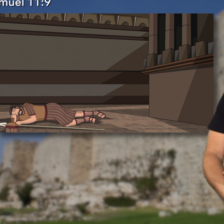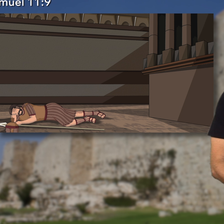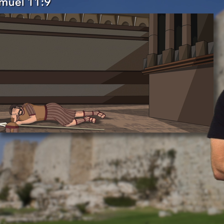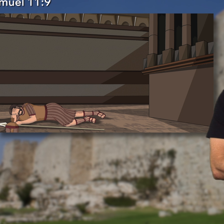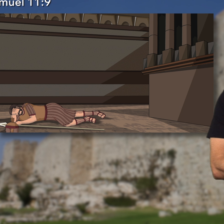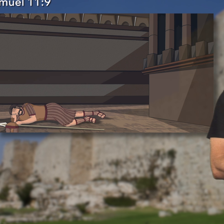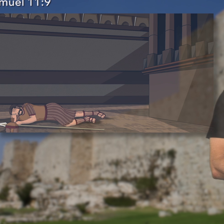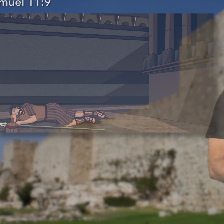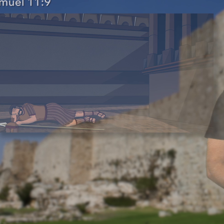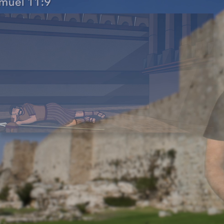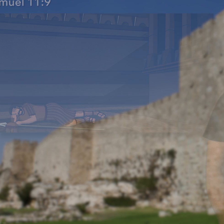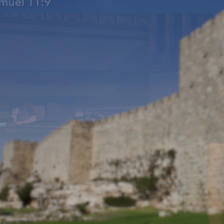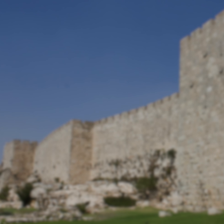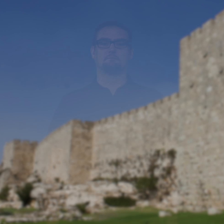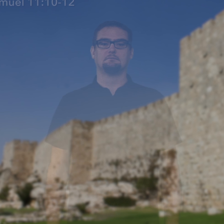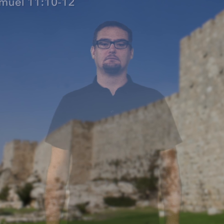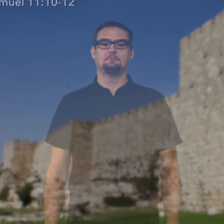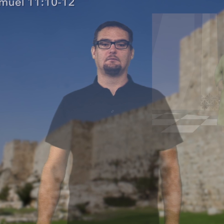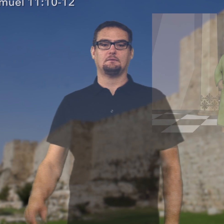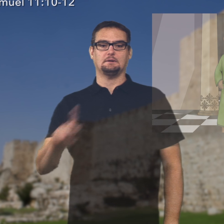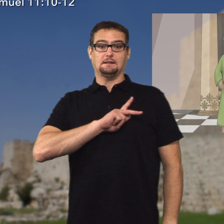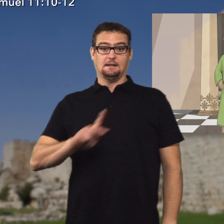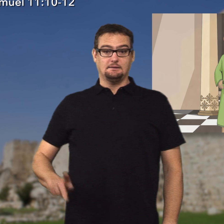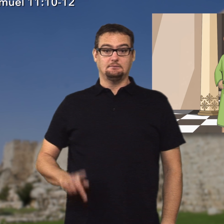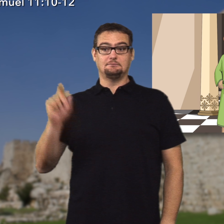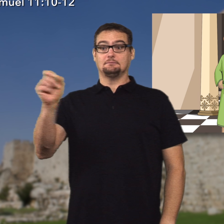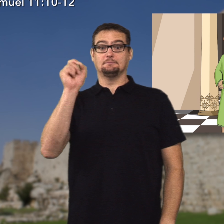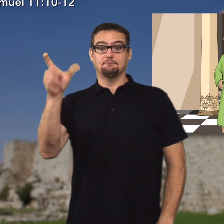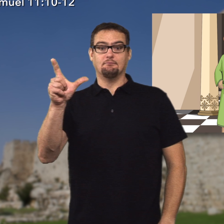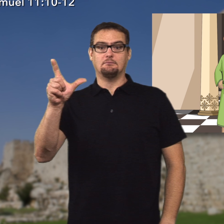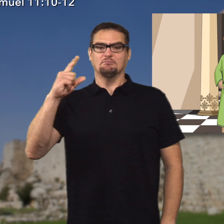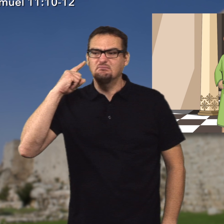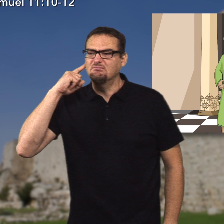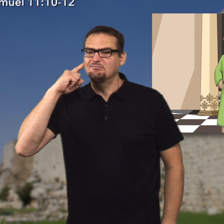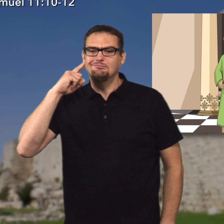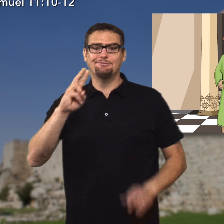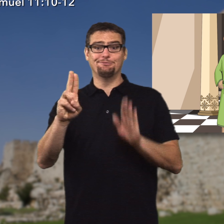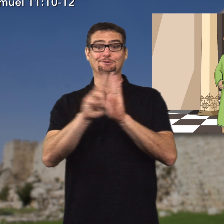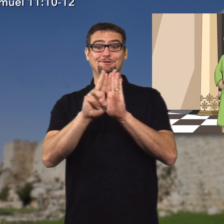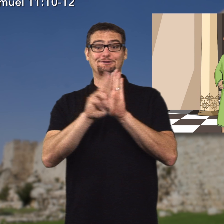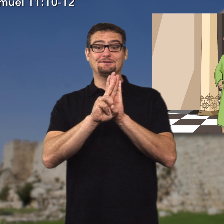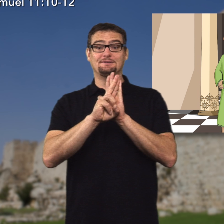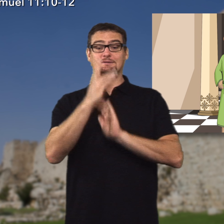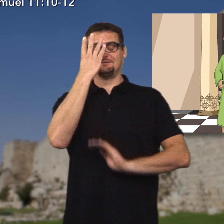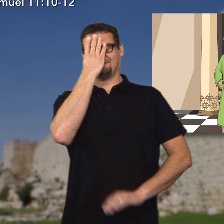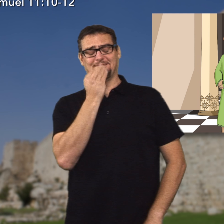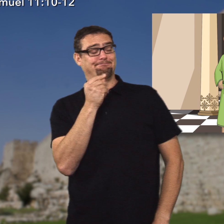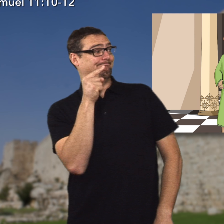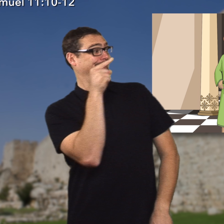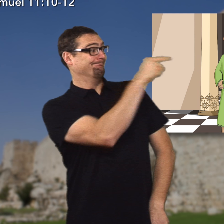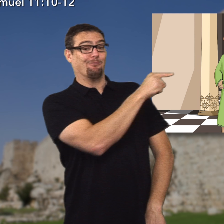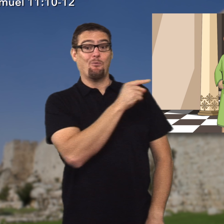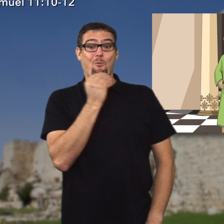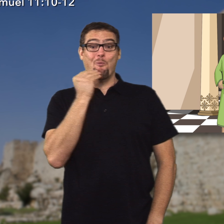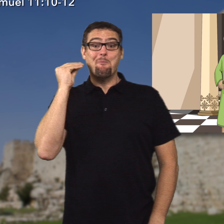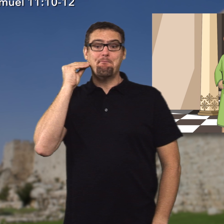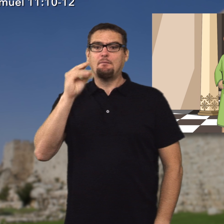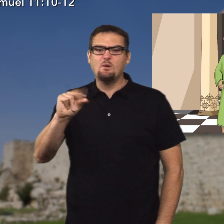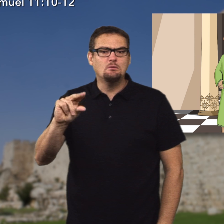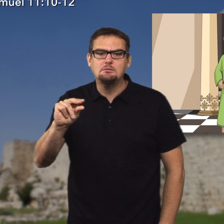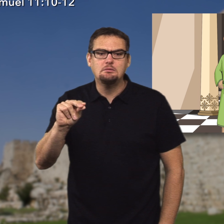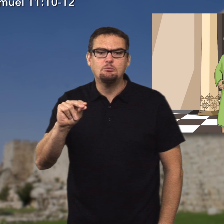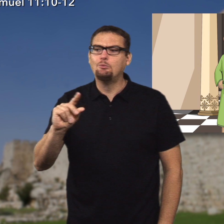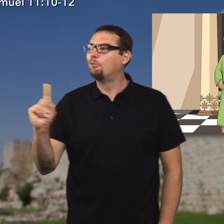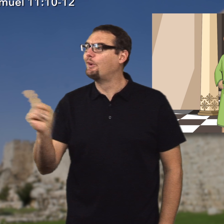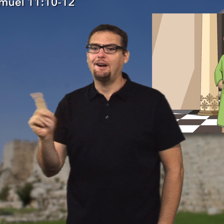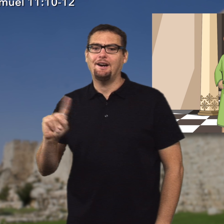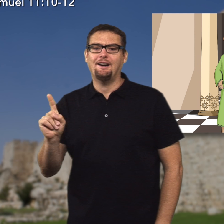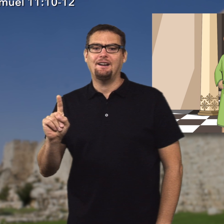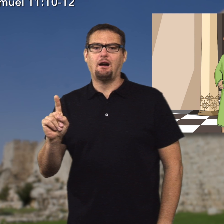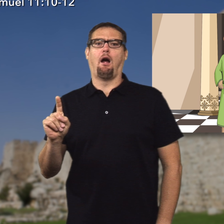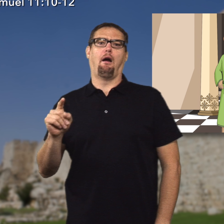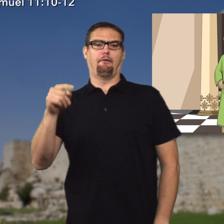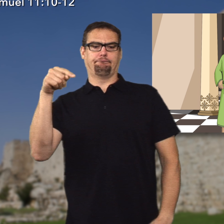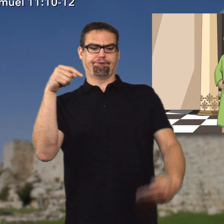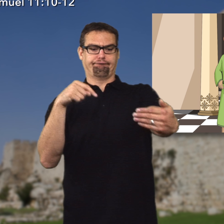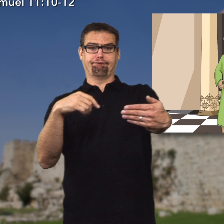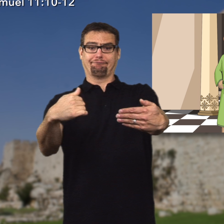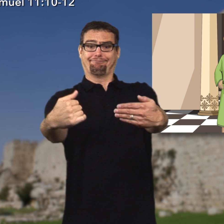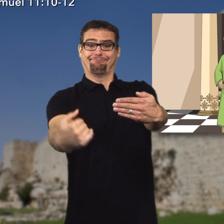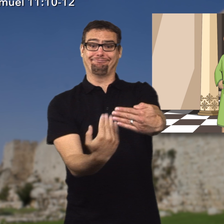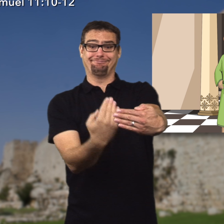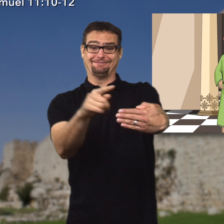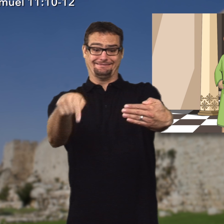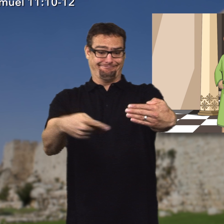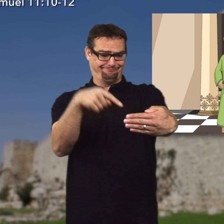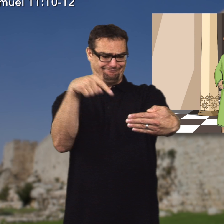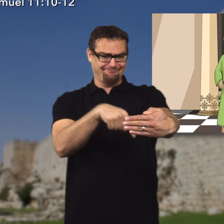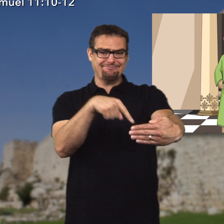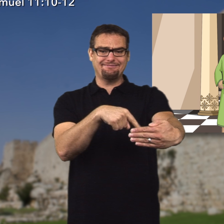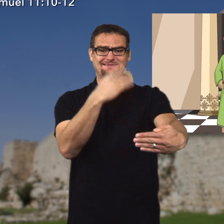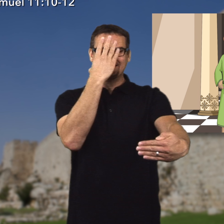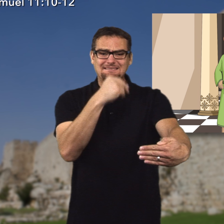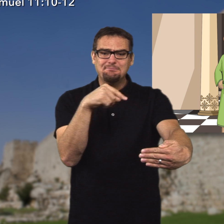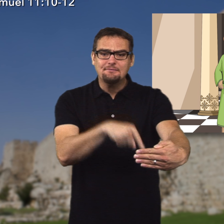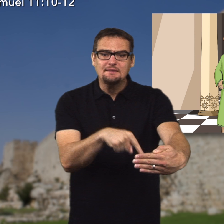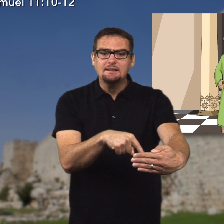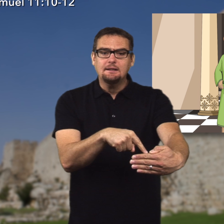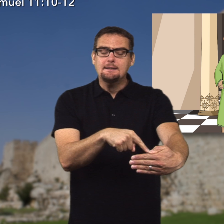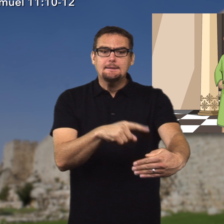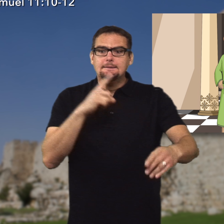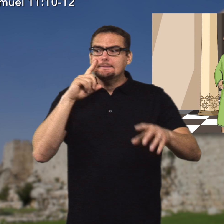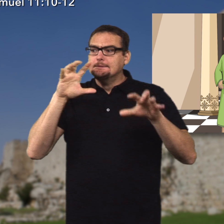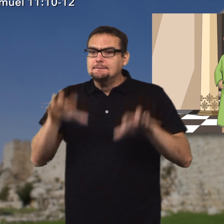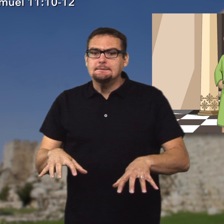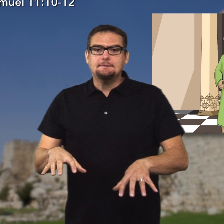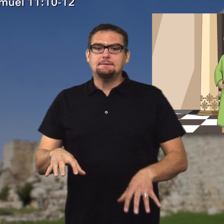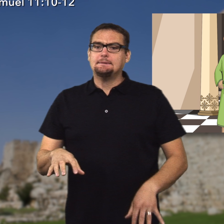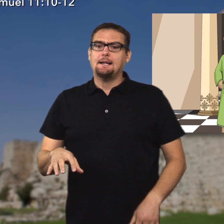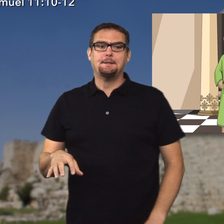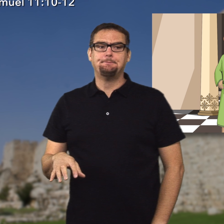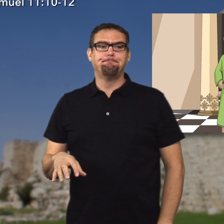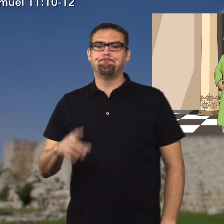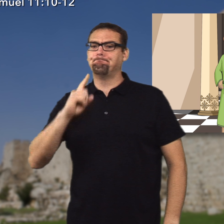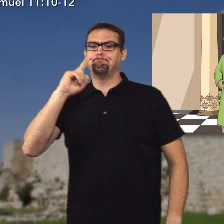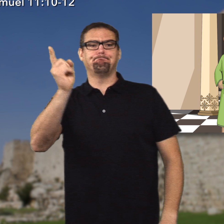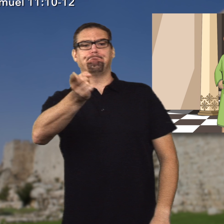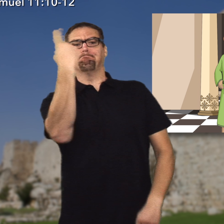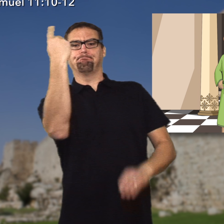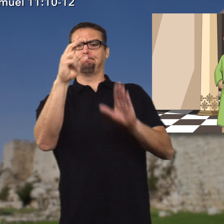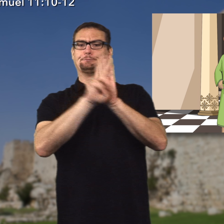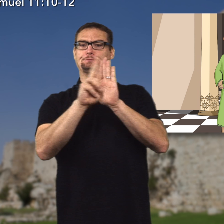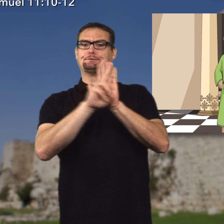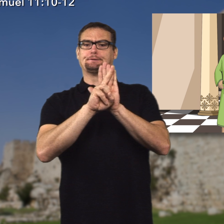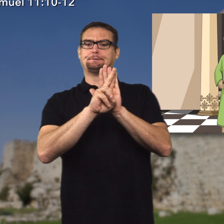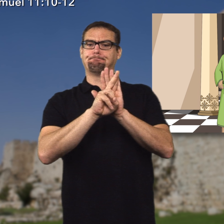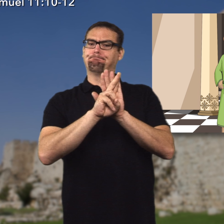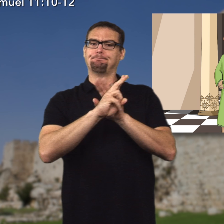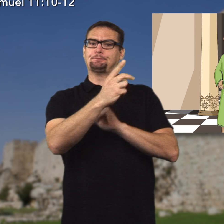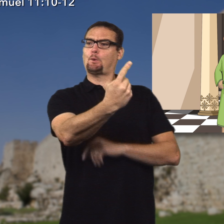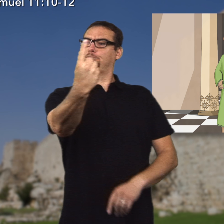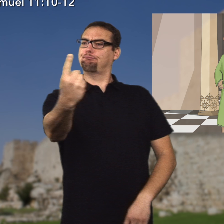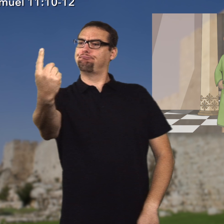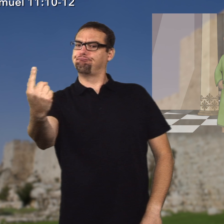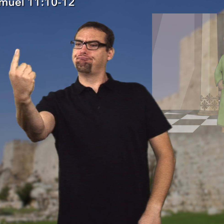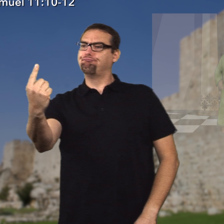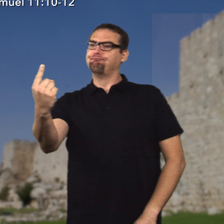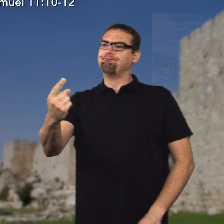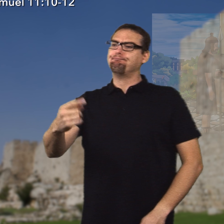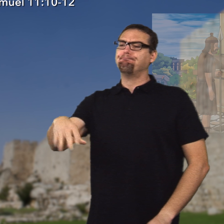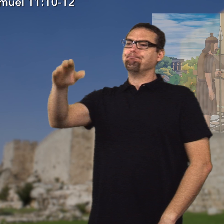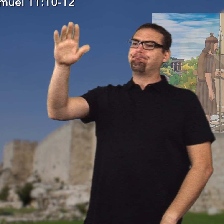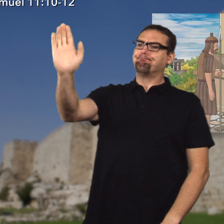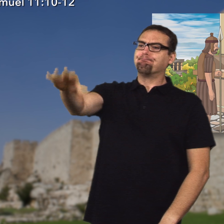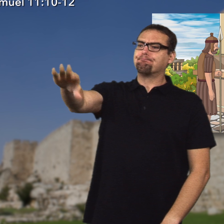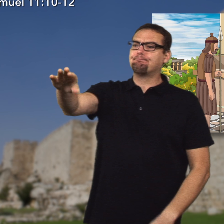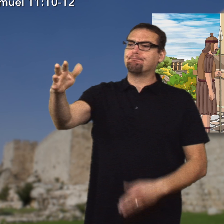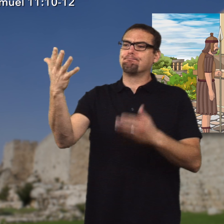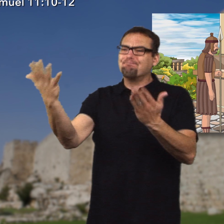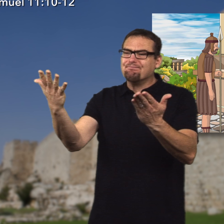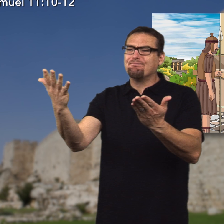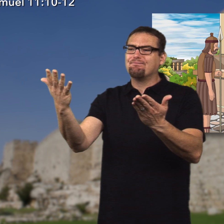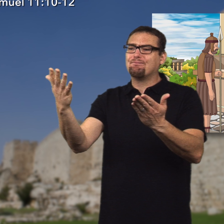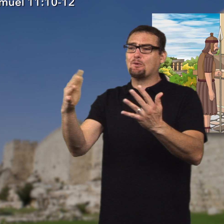And David was told, “Uriah did not go home.”